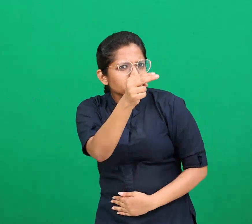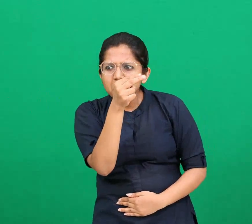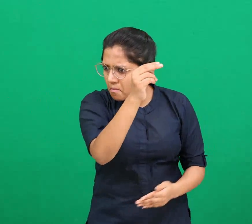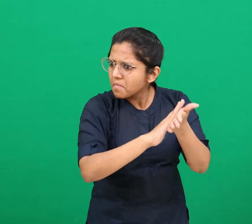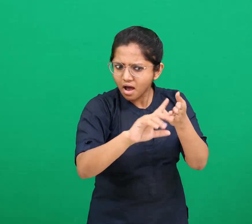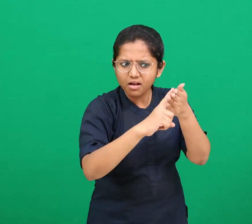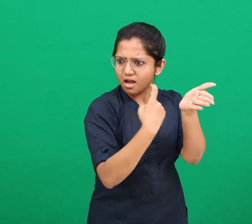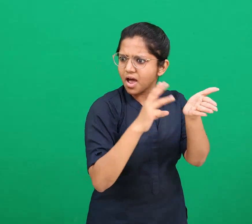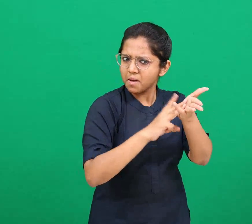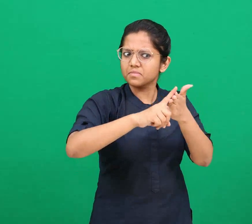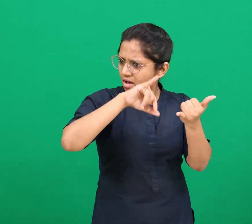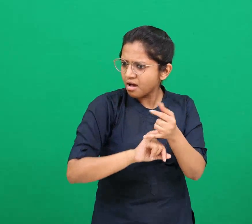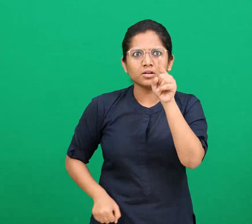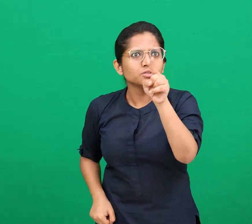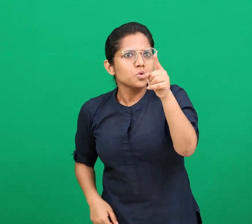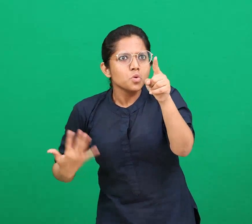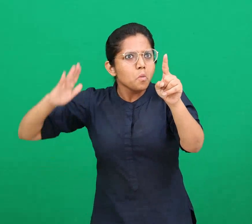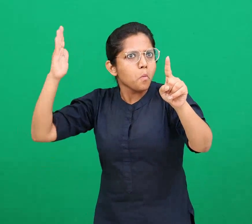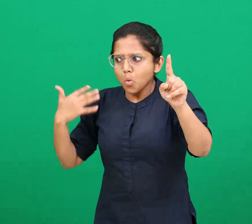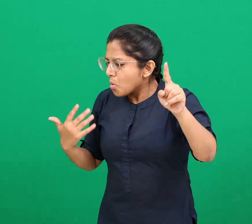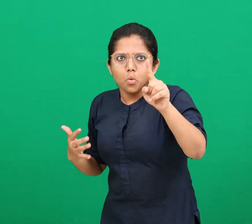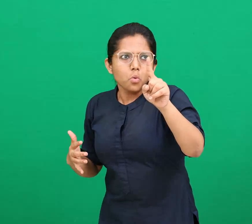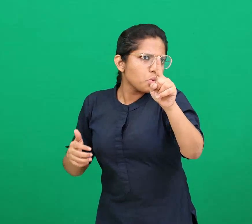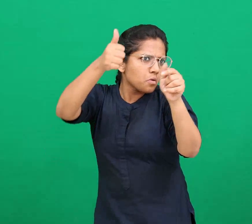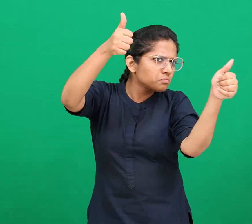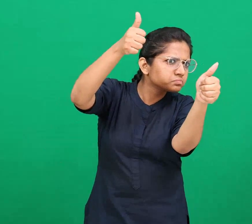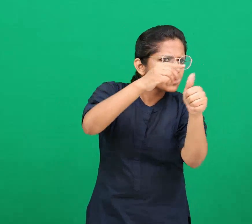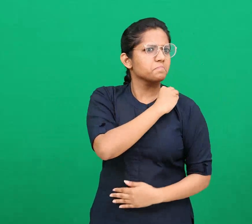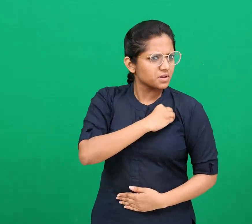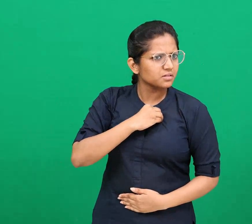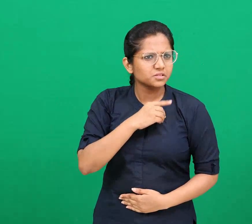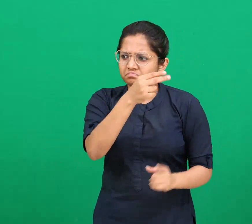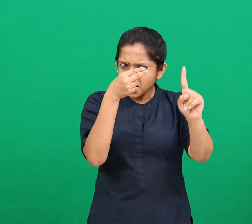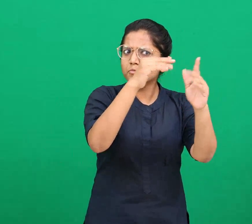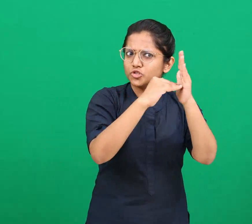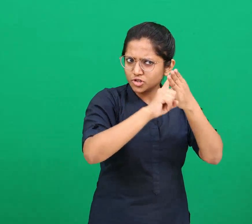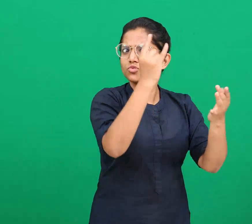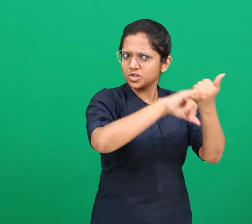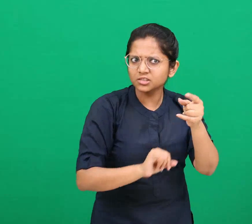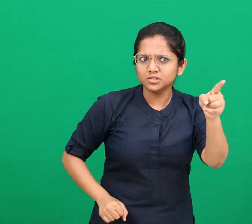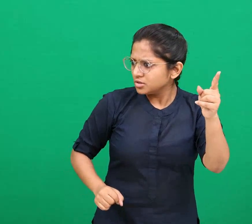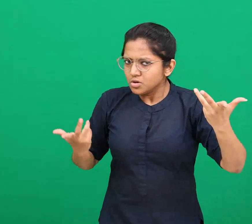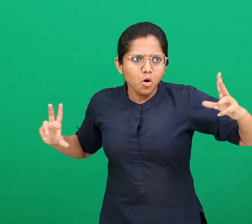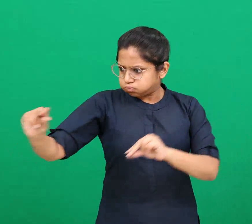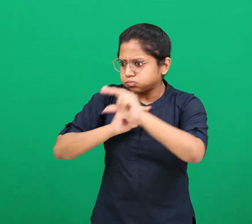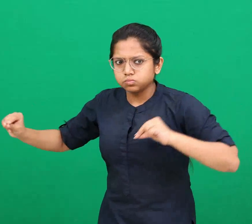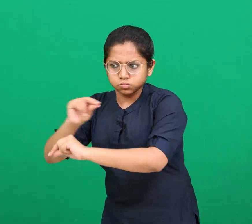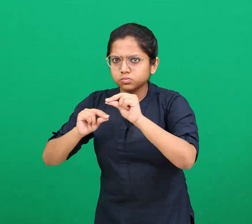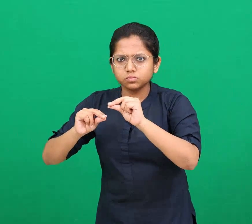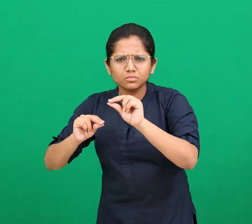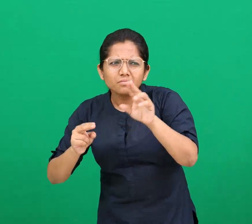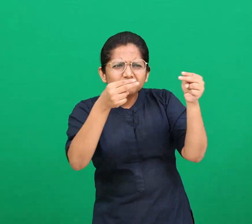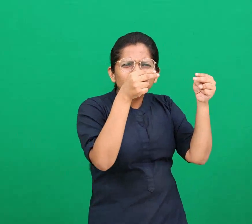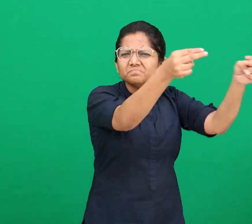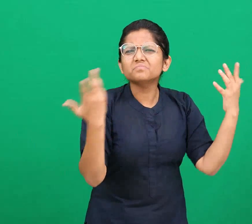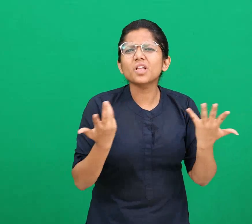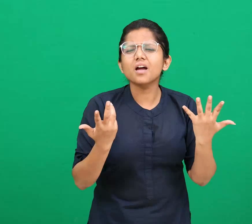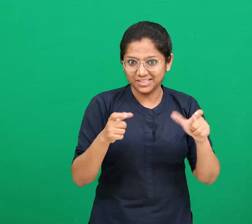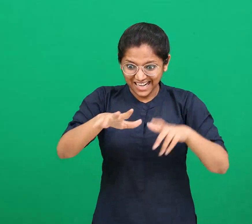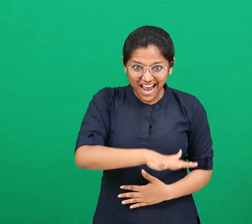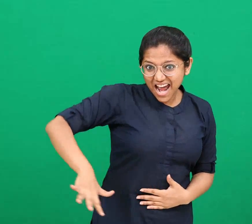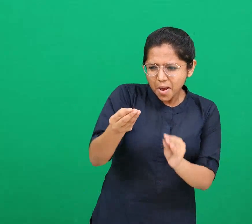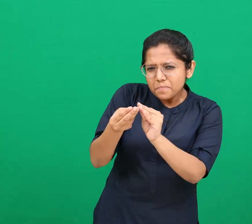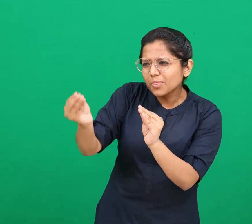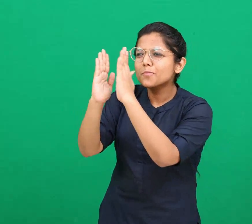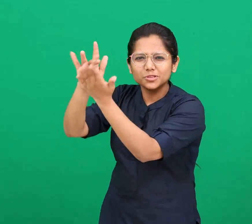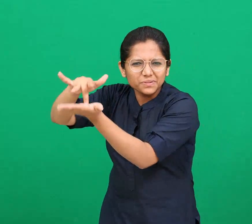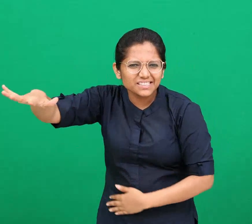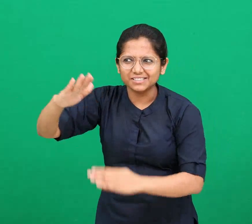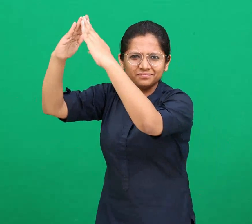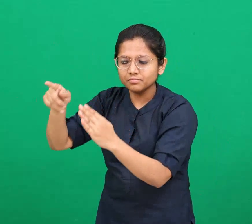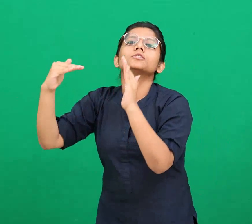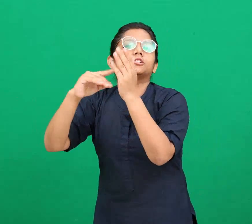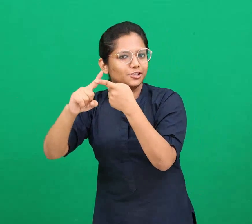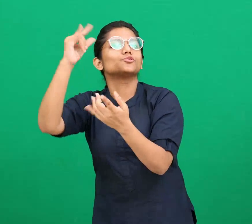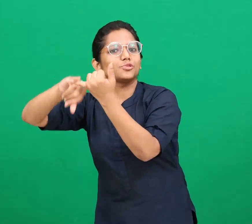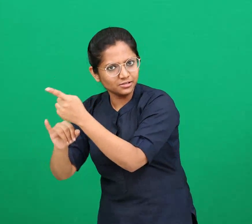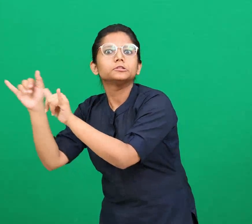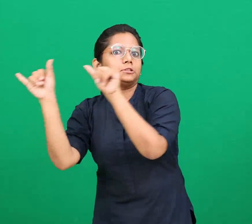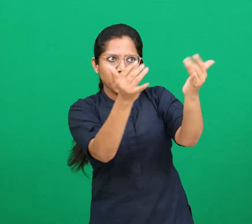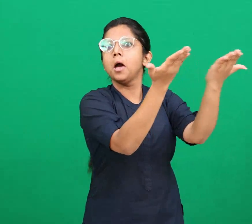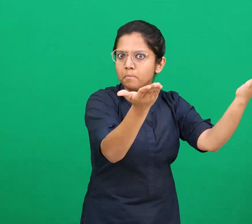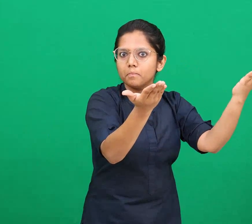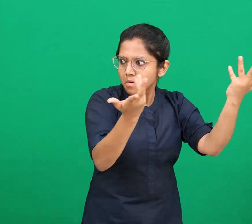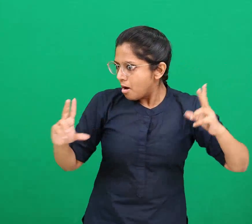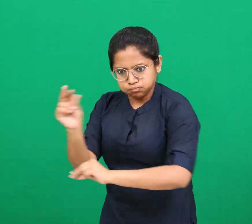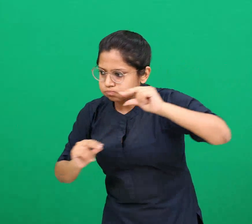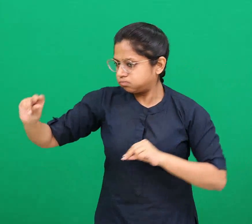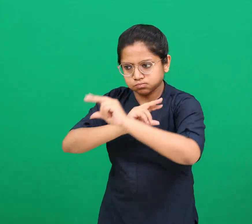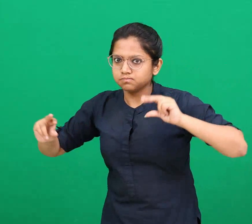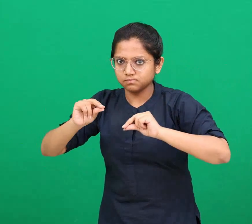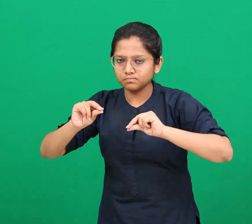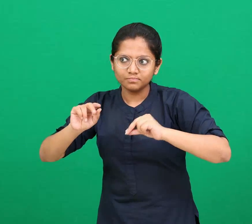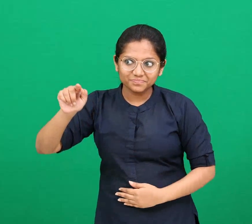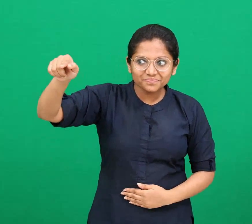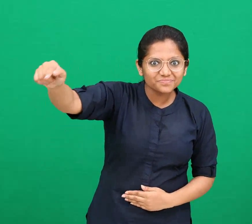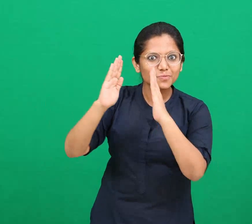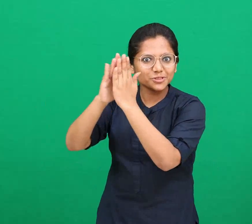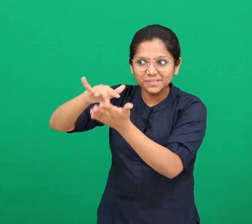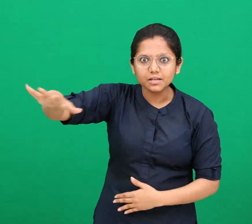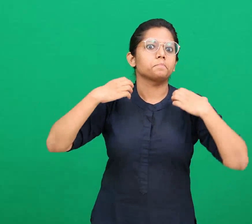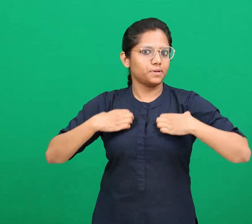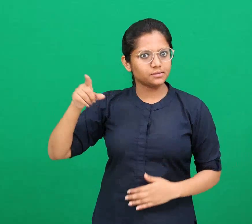Barnabas they called Zeus, and Paul they called Hermes, because he was the chief speaker.